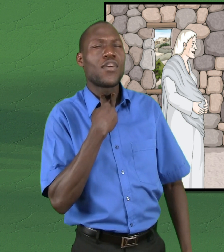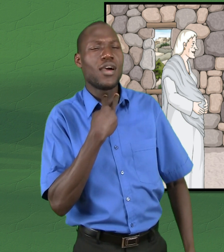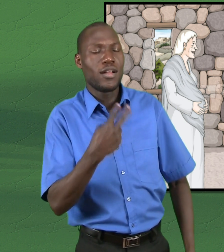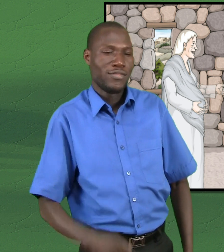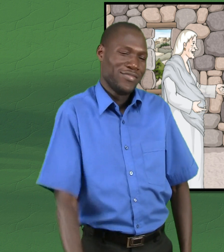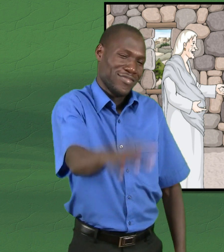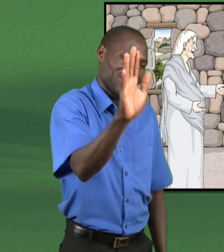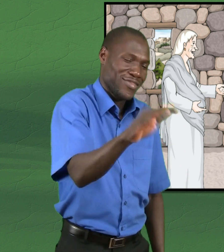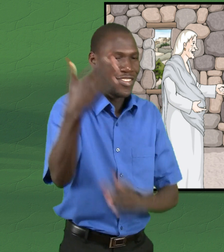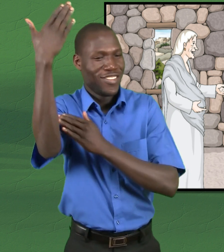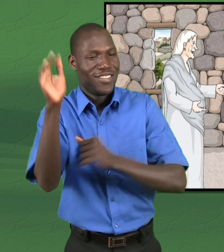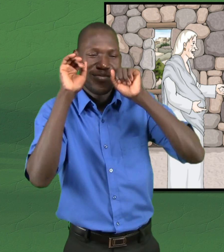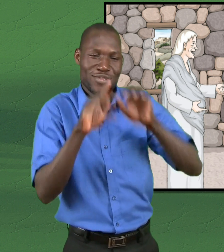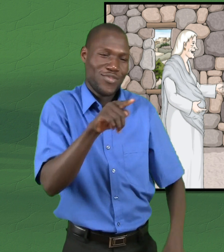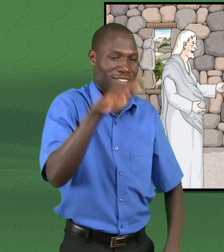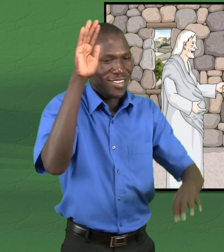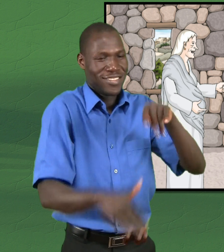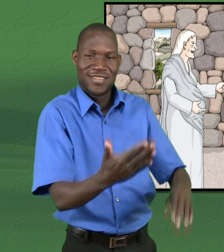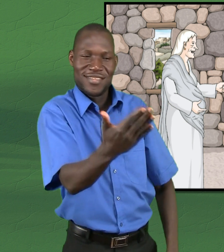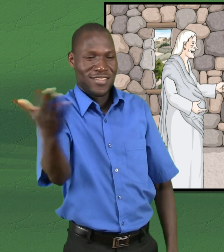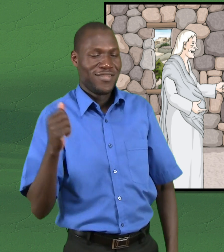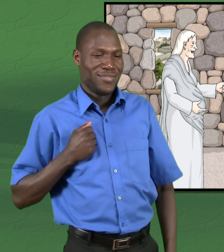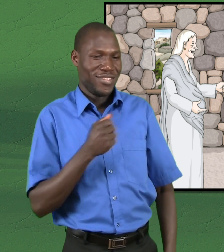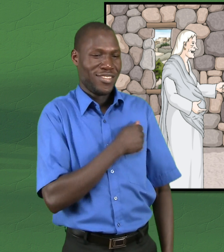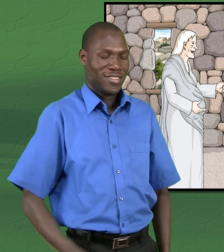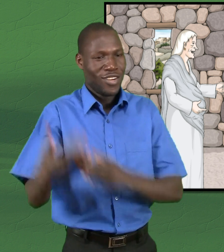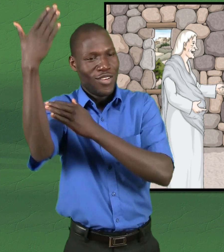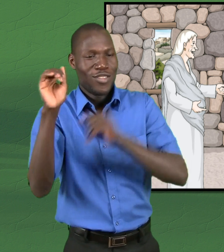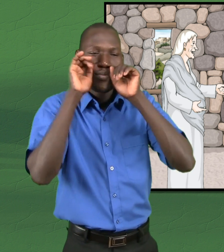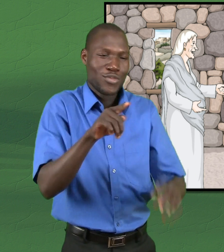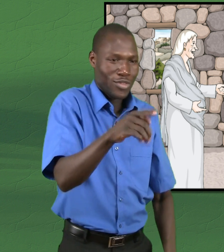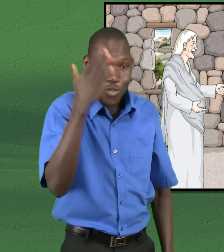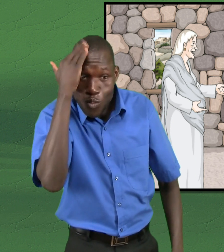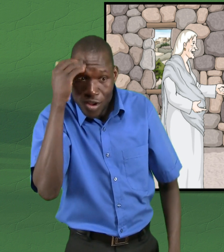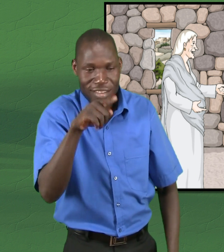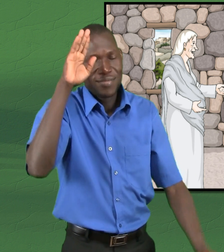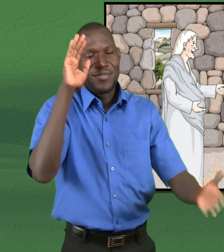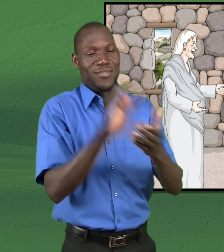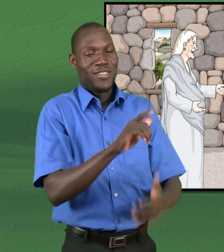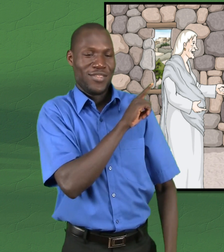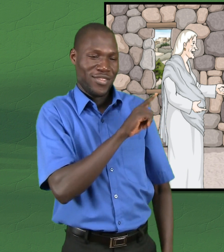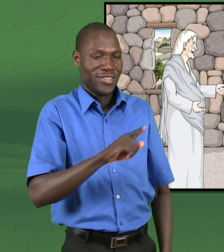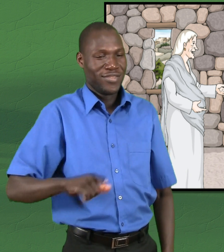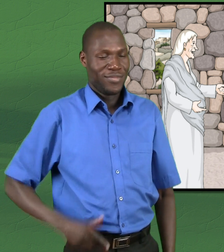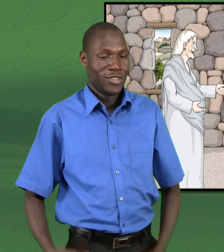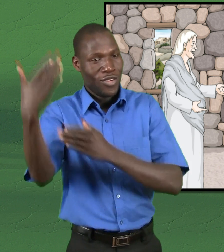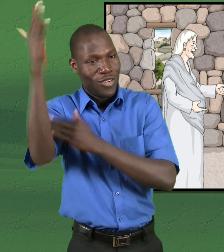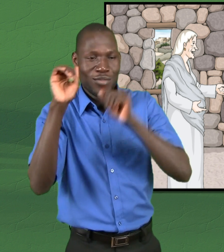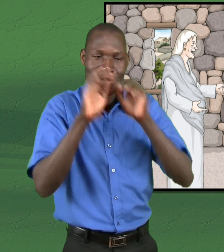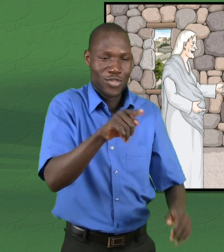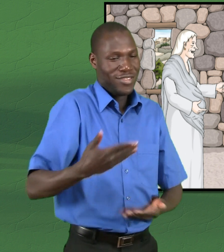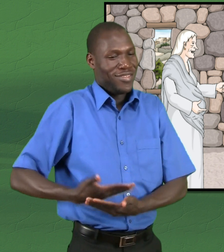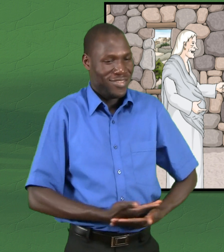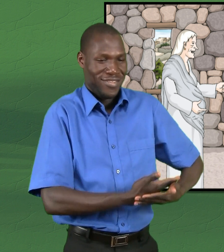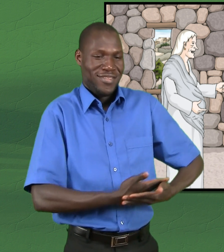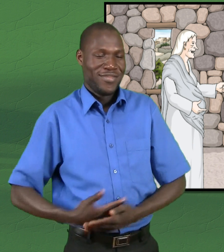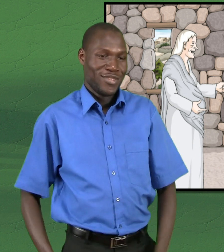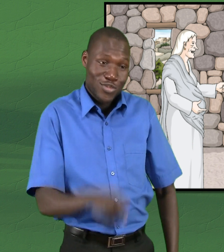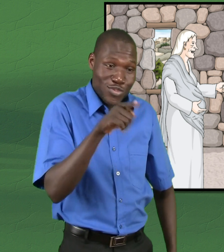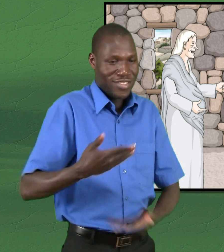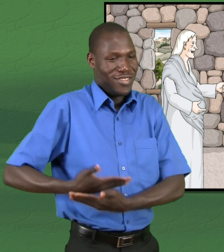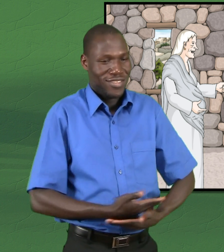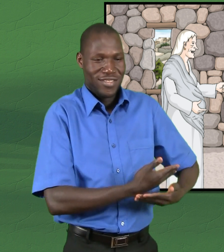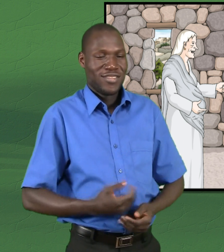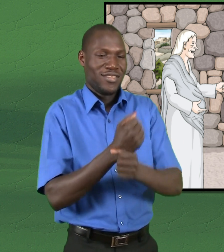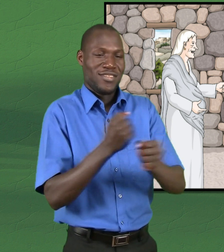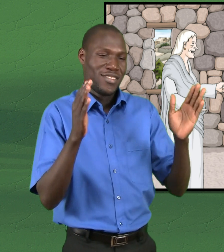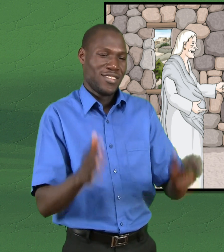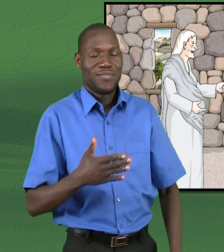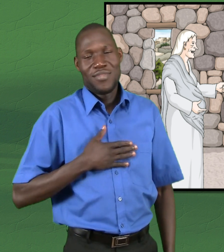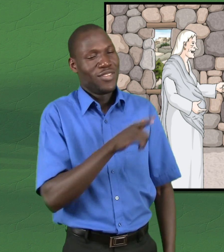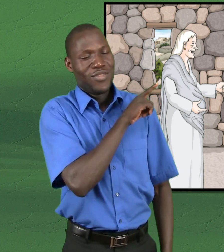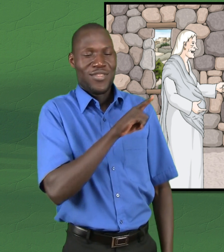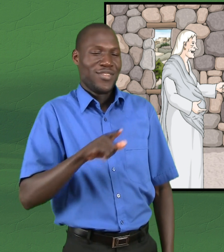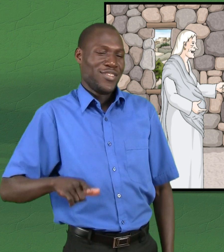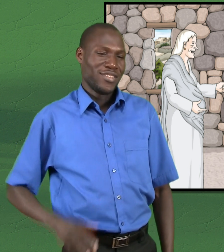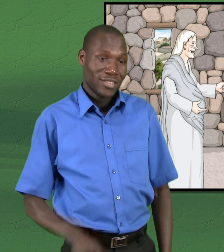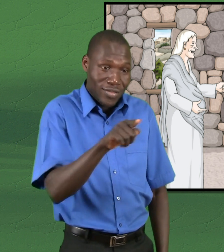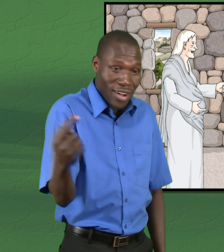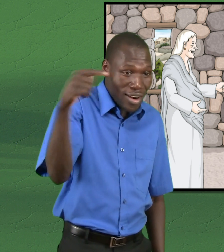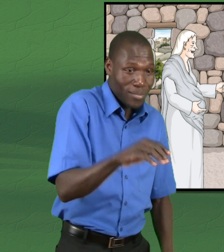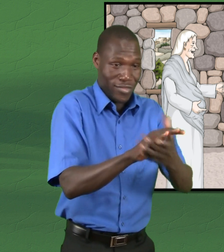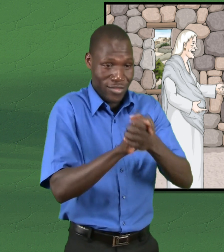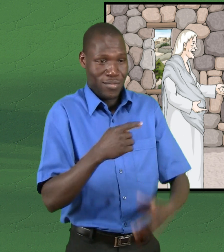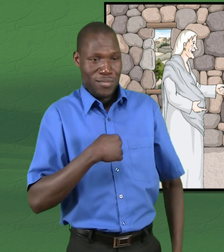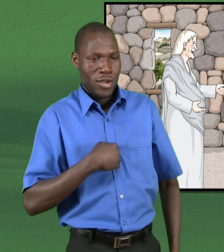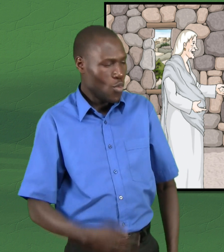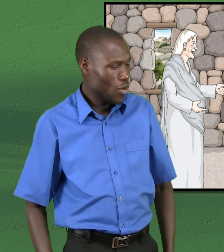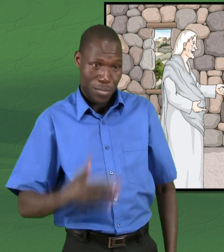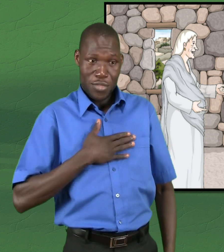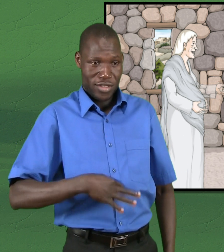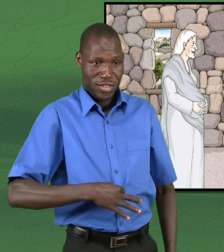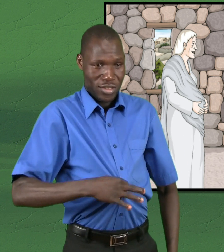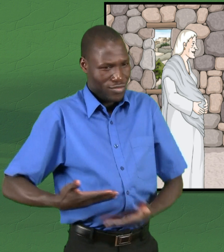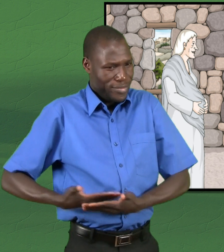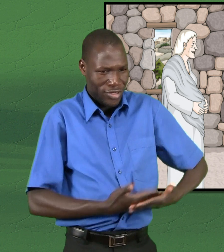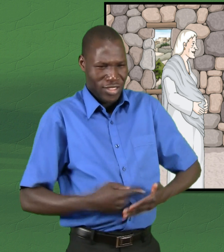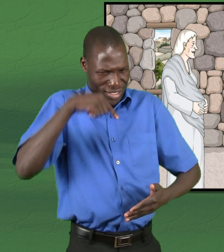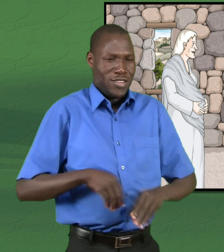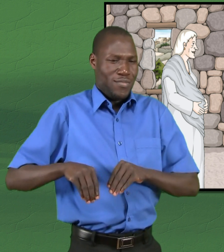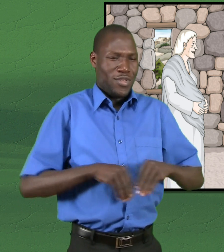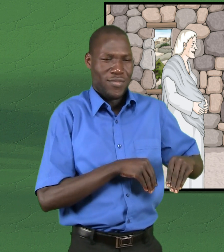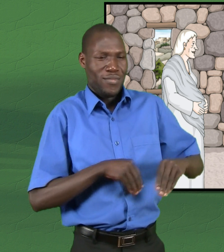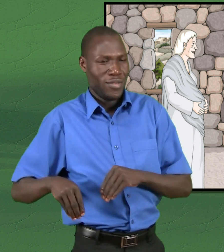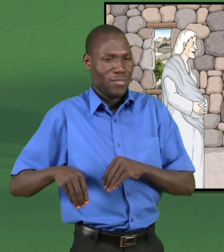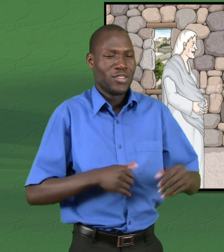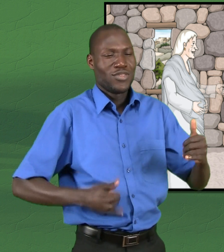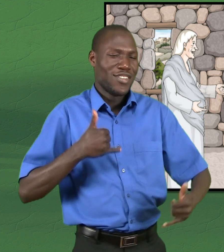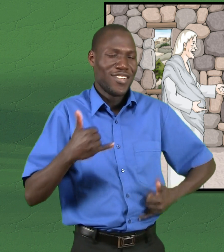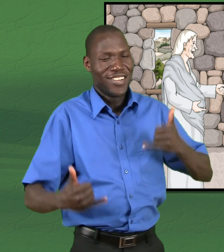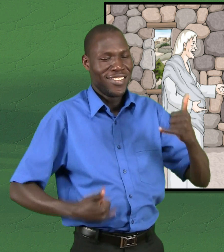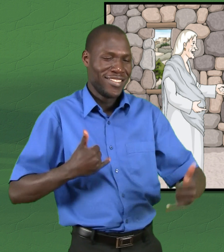For as soon as the sound of your greeting reached my ears, the baby in my womb leaped for joy. Blessed is she who has believed that the Lord’s word to her will be fulfilled.” Then Mary said: “My soul magnifies the Lord, and my spirit rejoices in God my Savior! For He has looked with favor on the humble state of His servant.